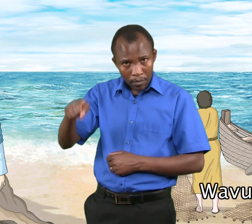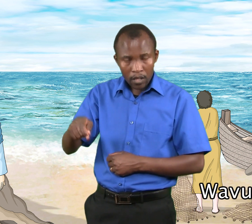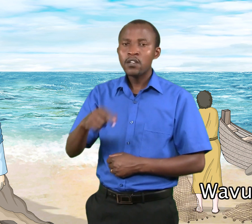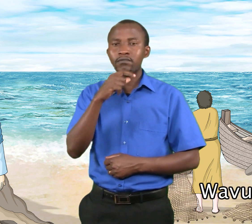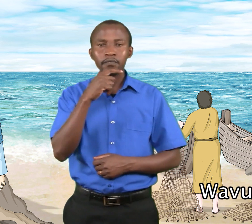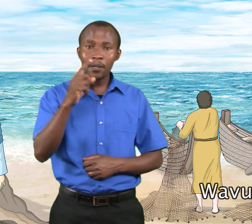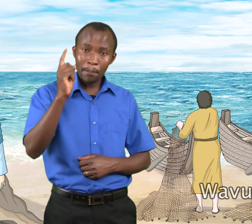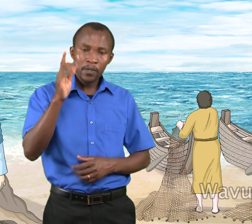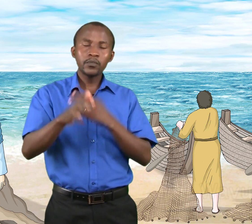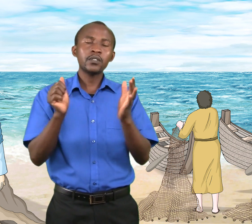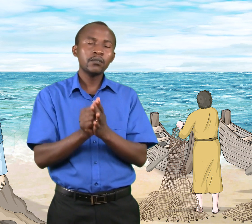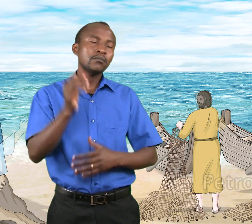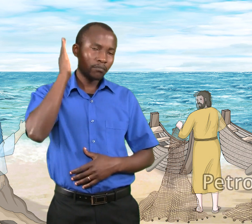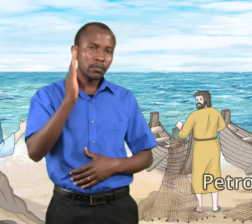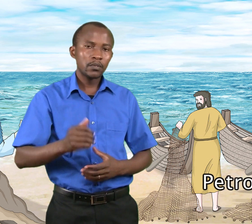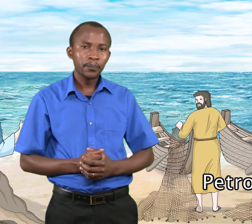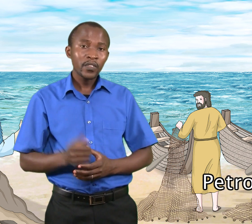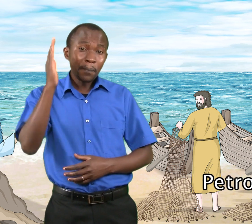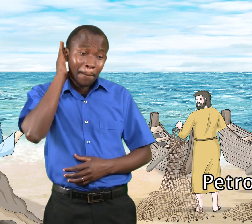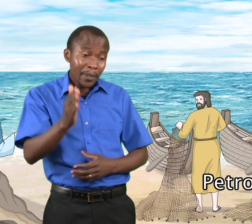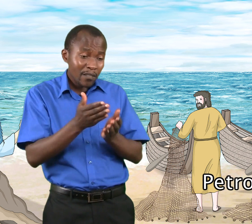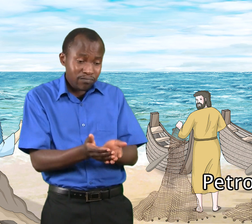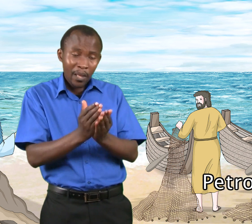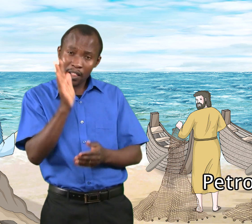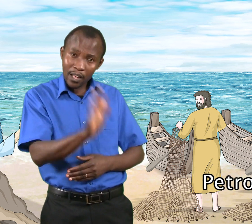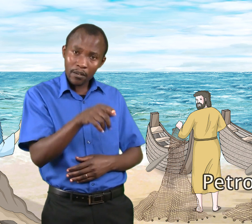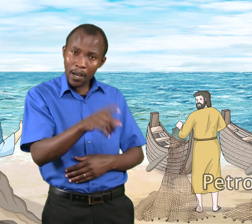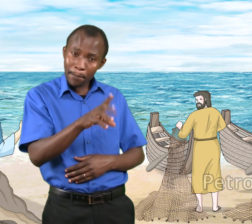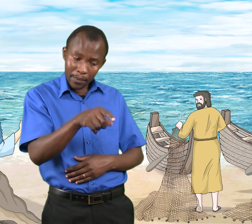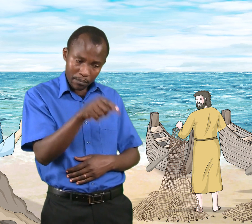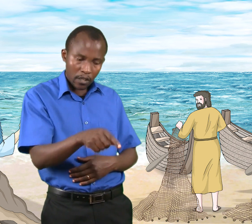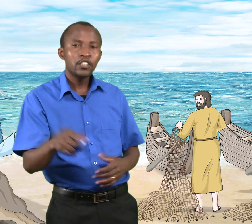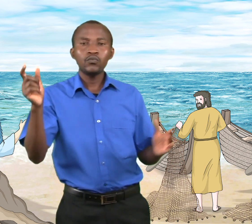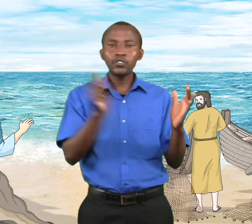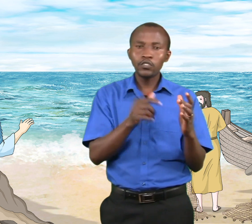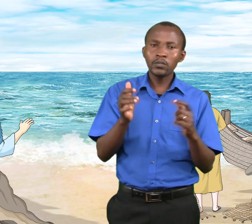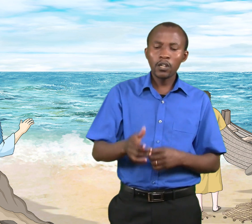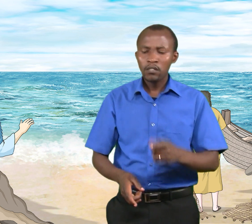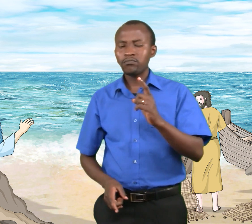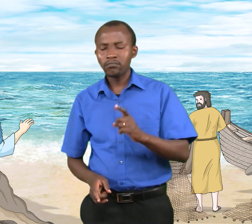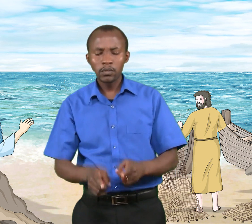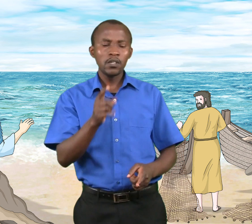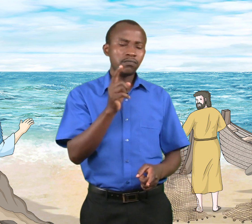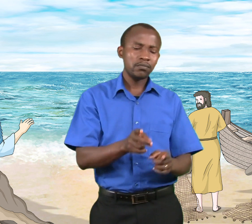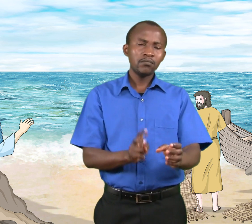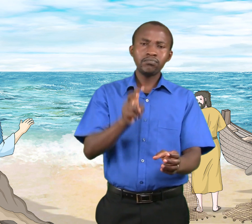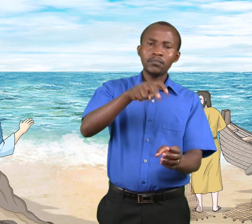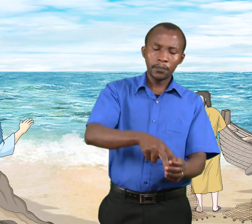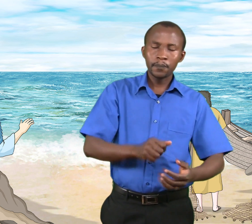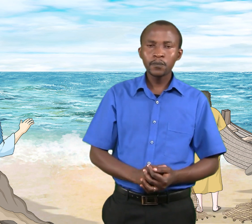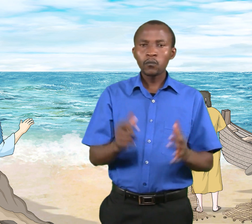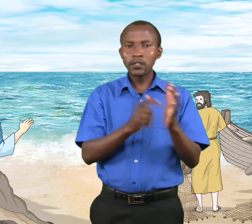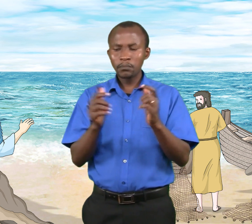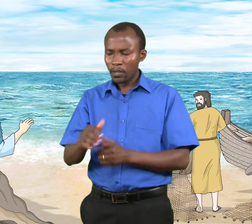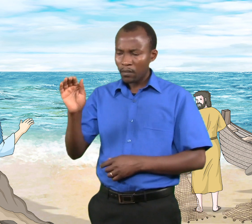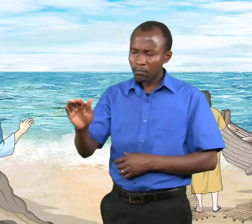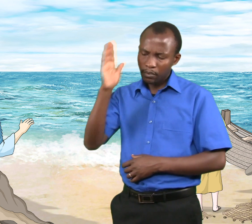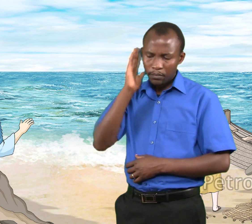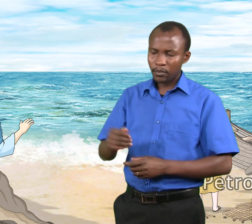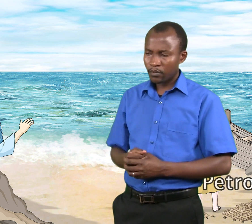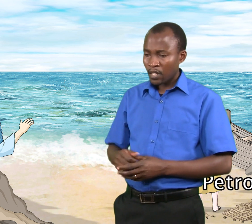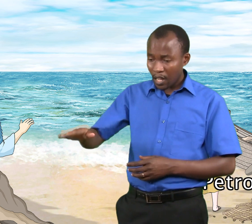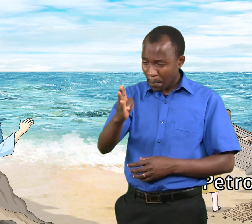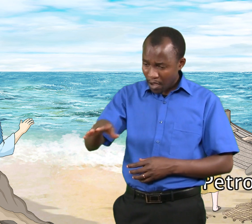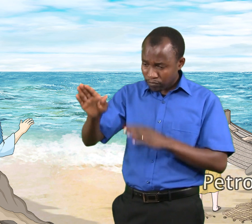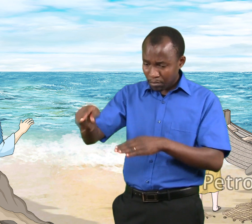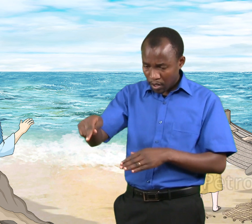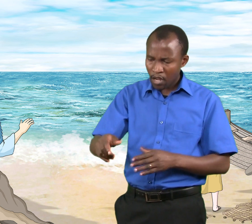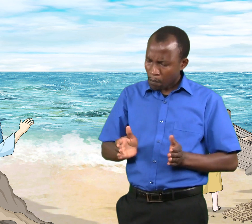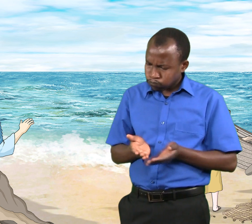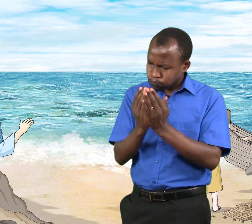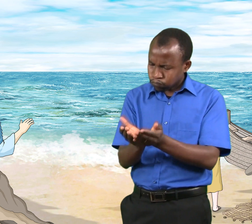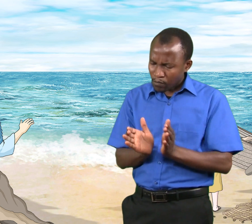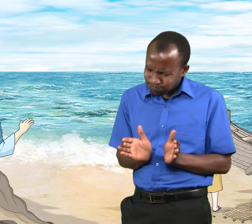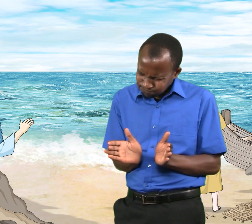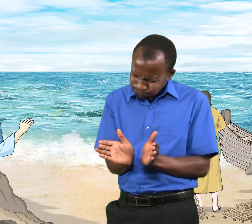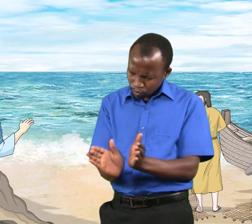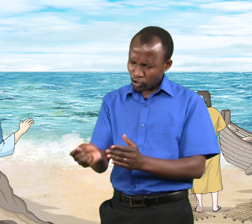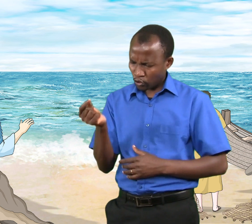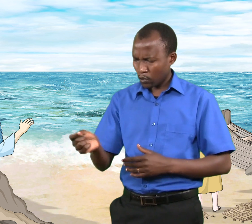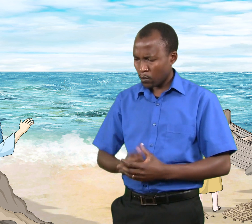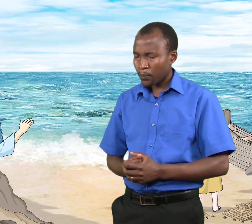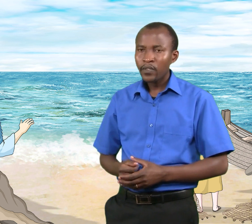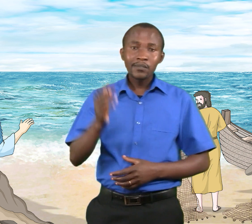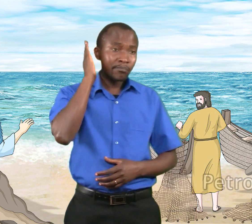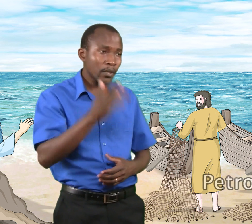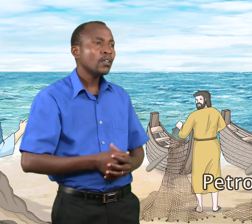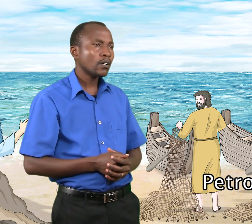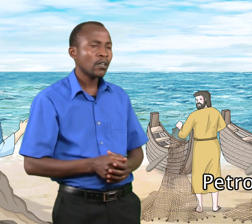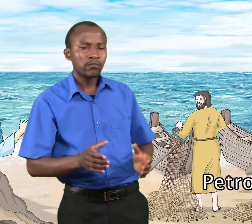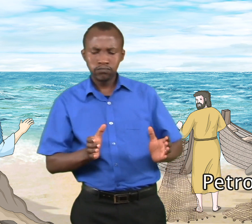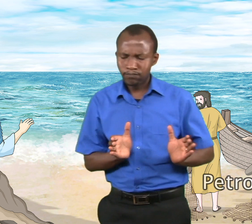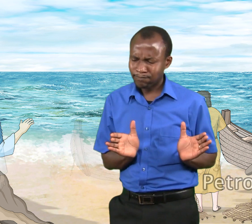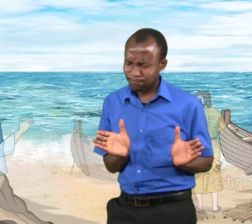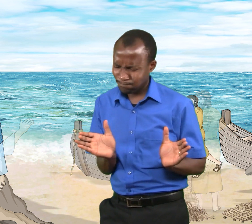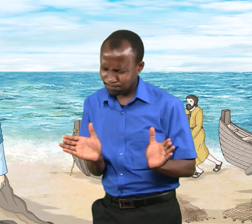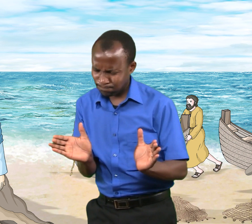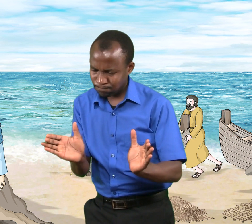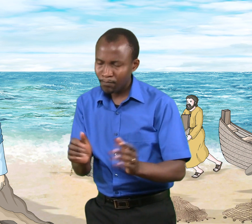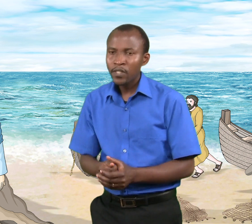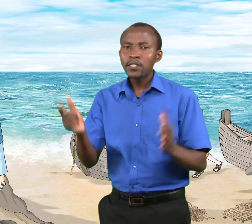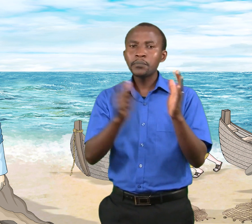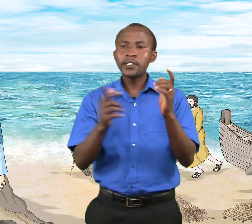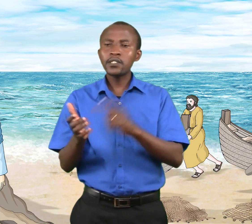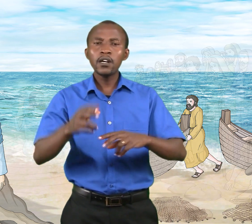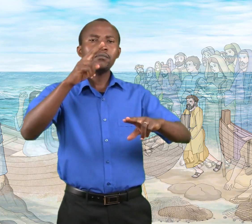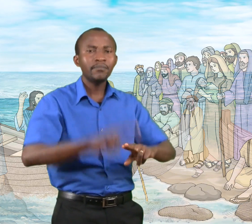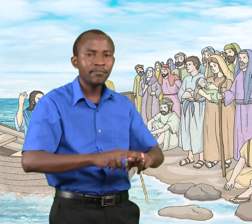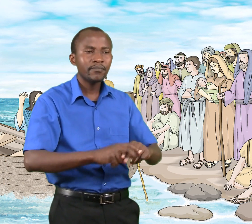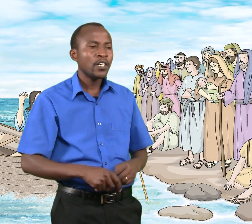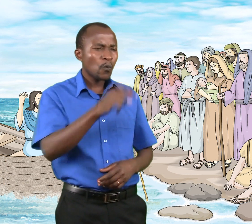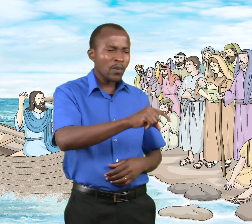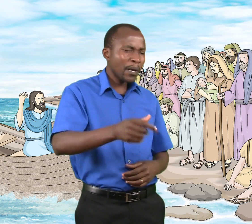Jesus got into the boat belonging to Simon and asked him to put out a little from shore.